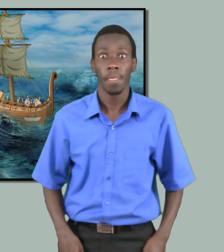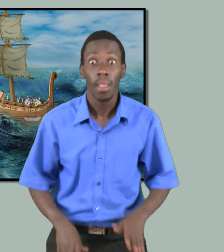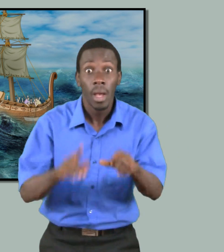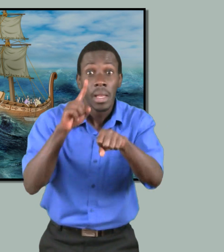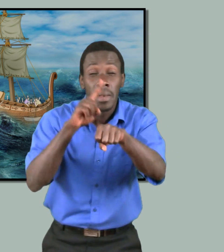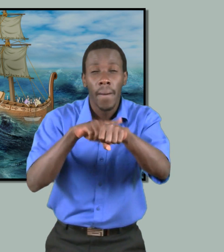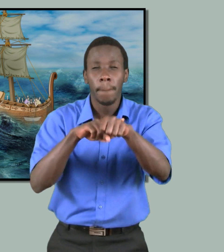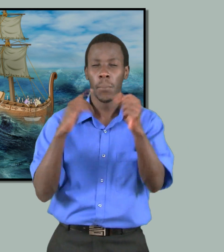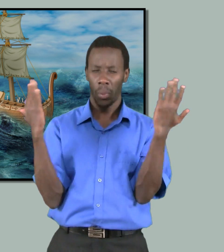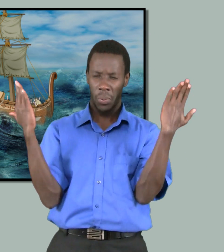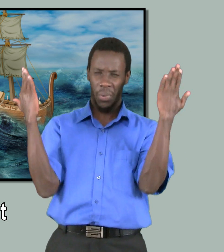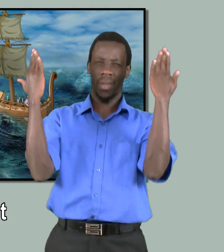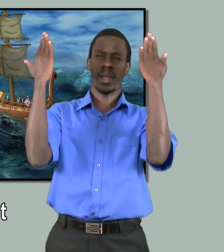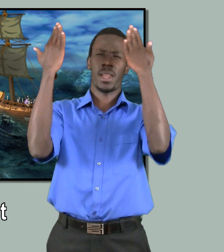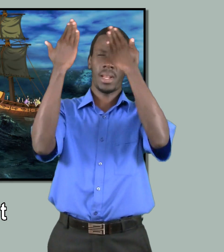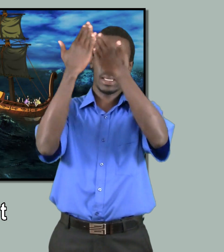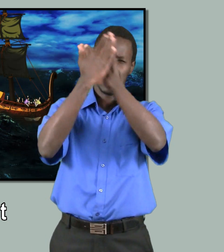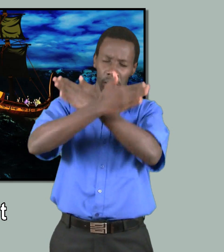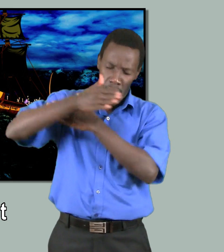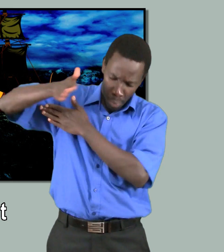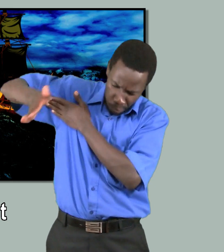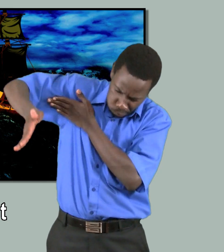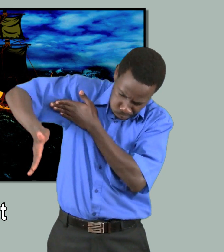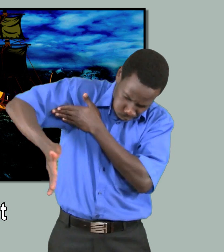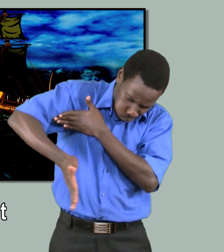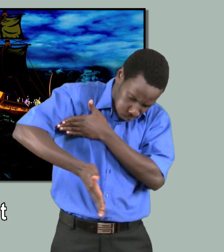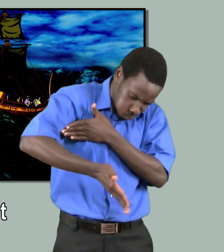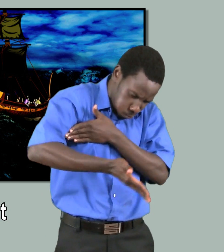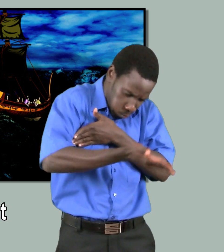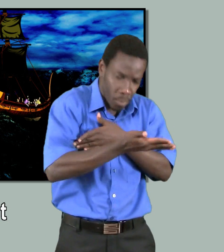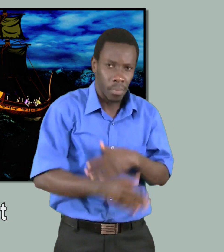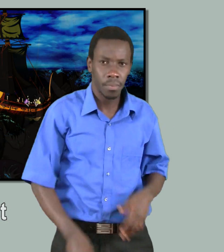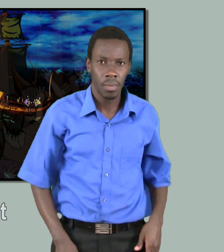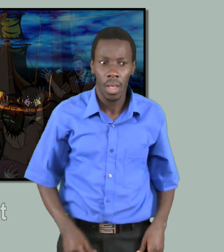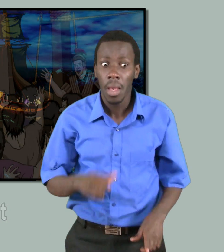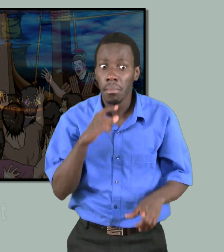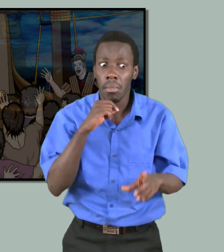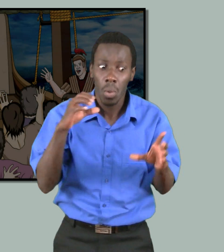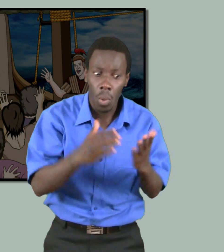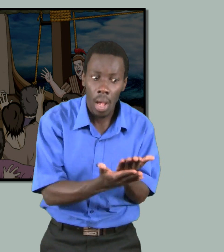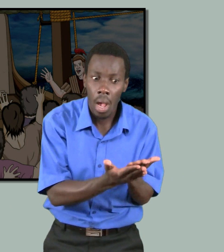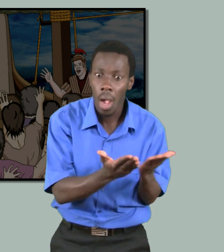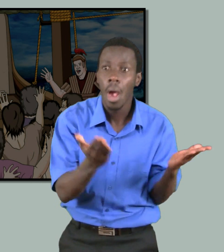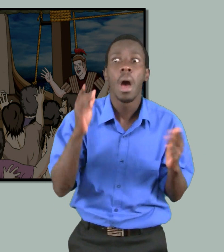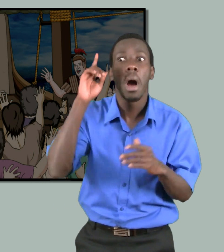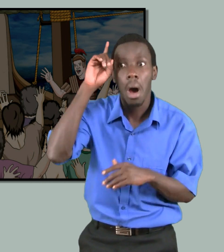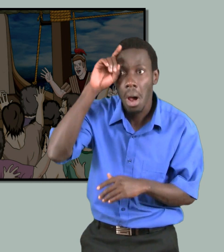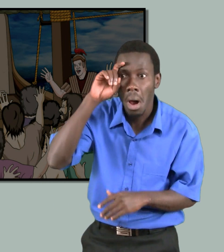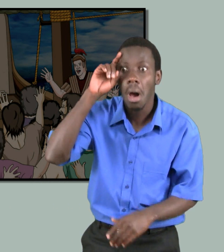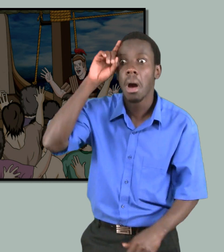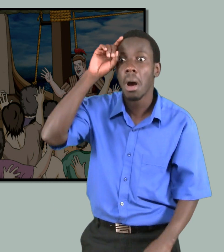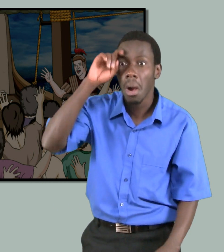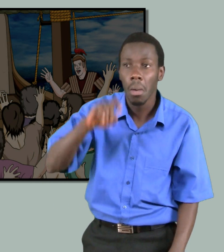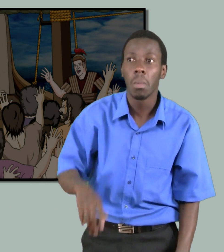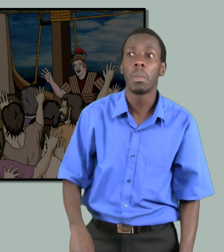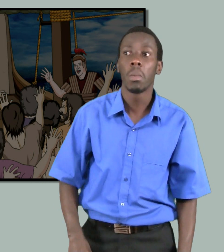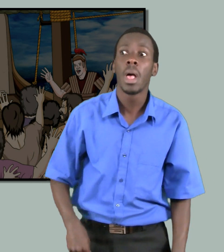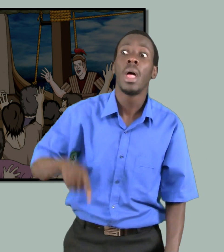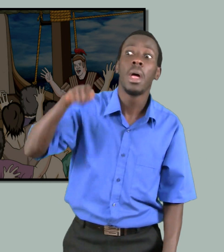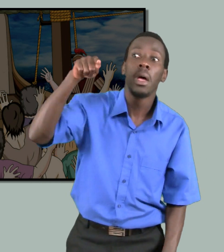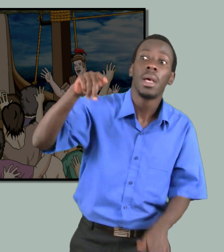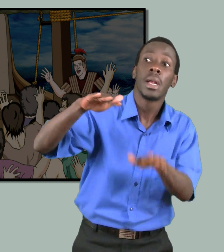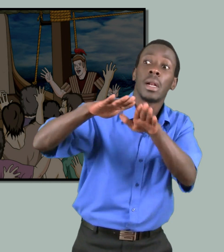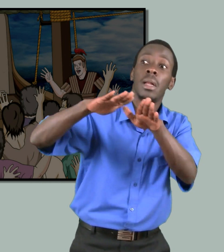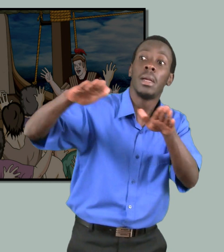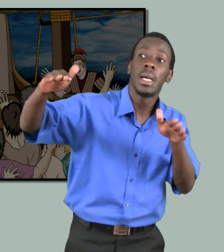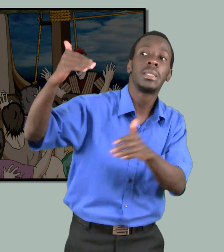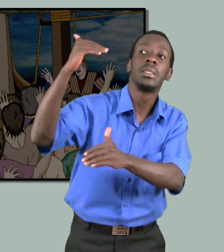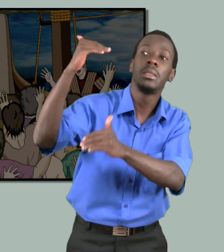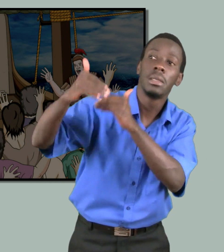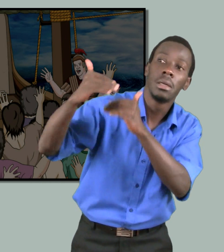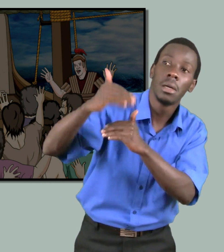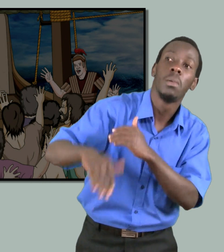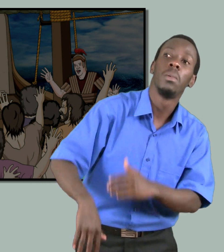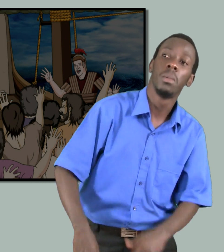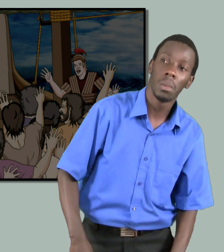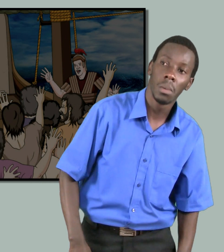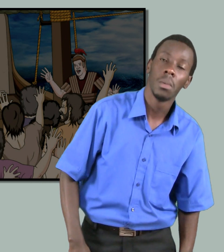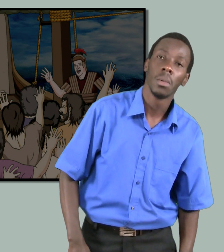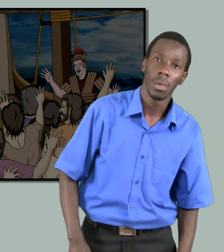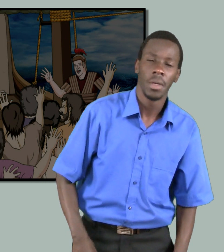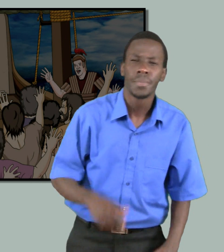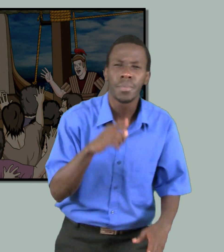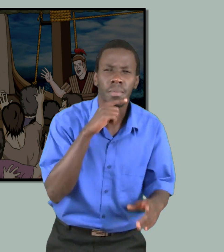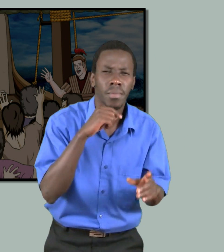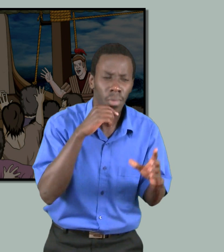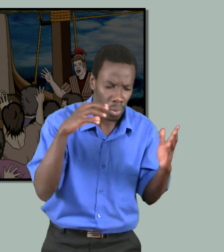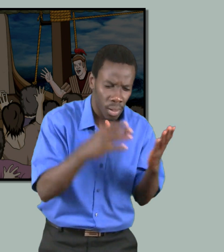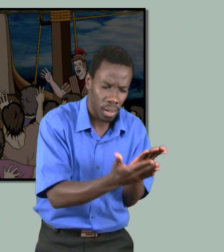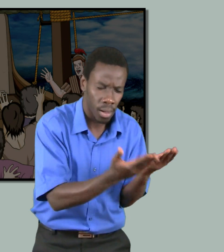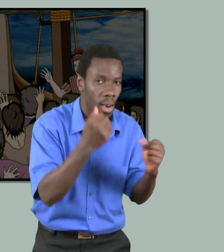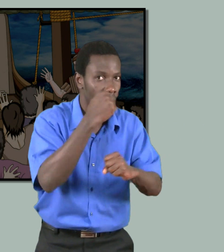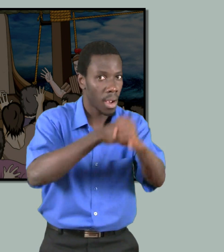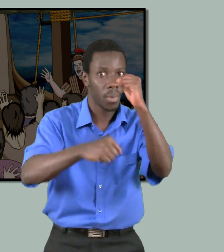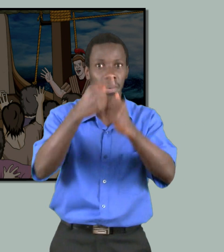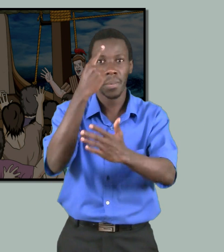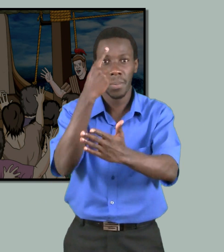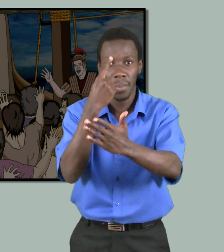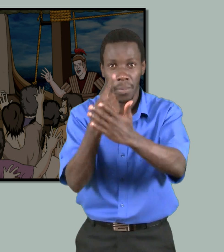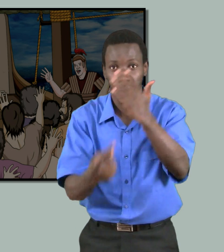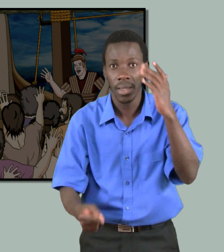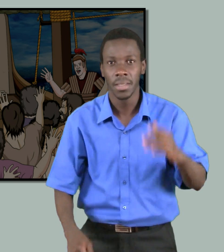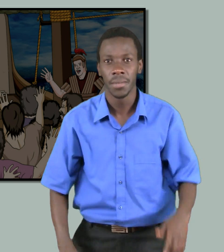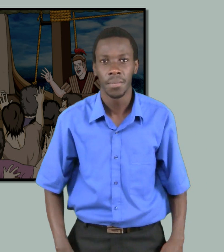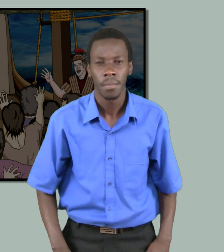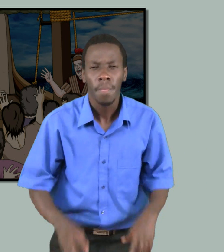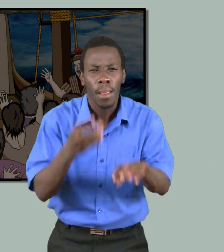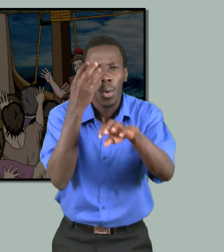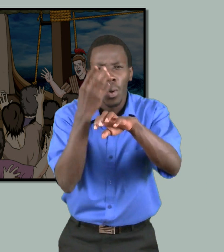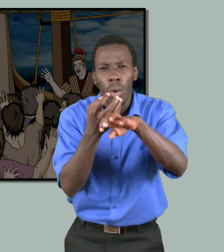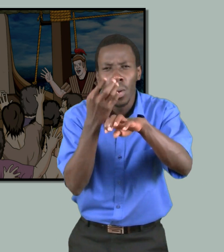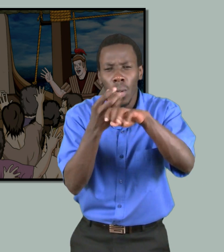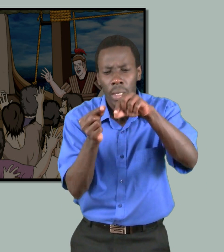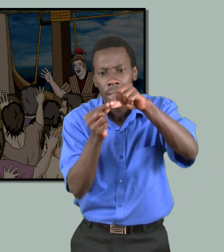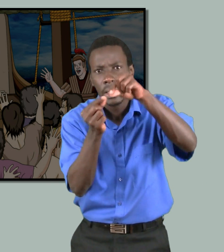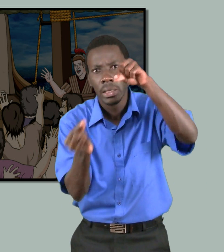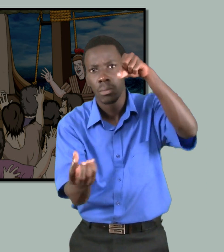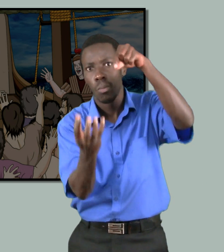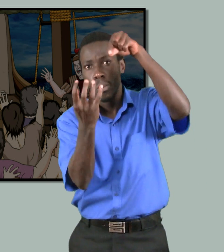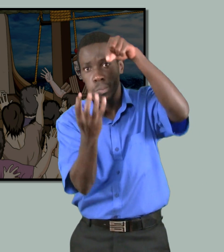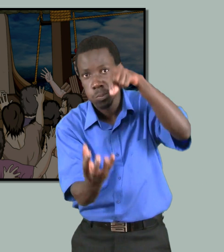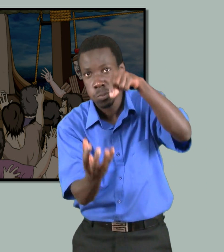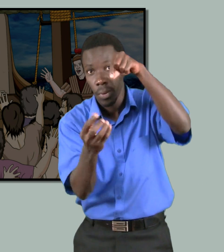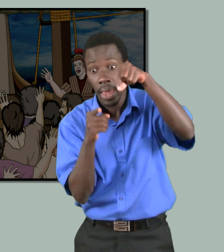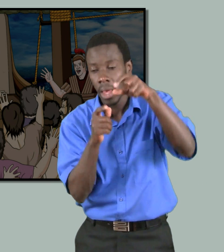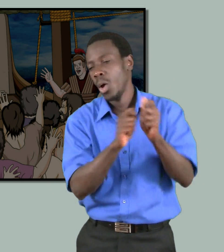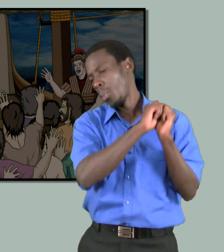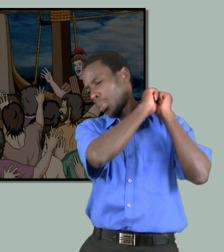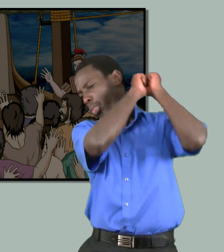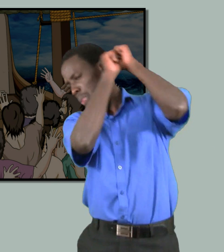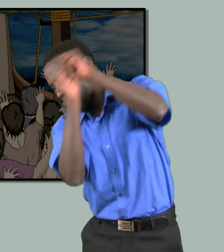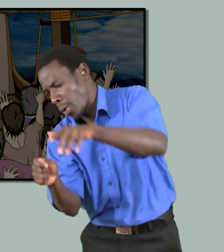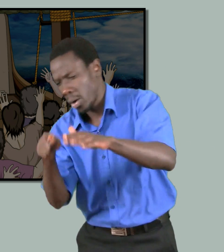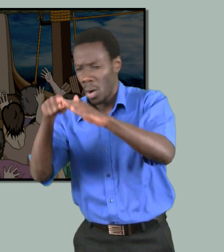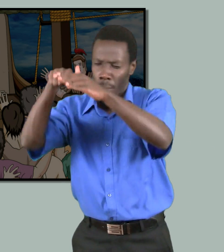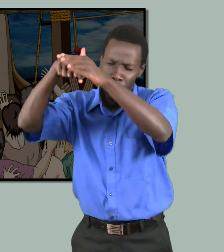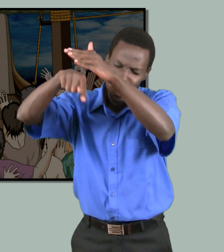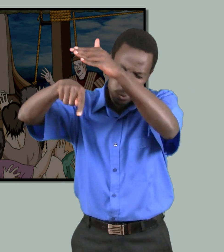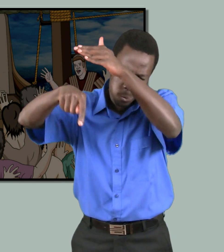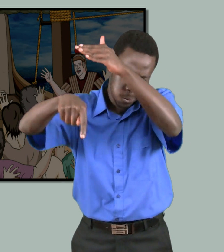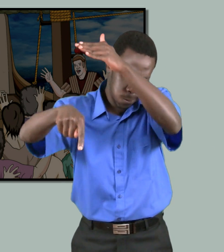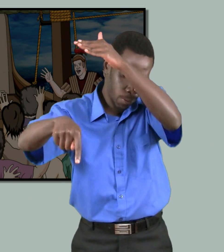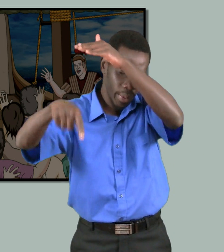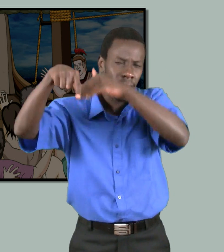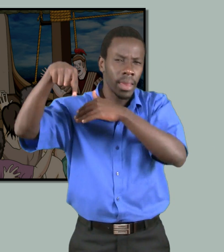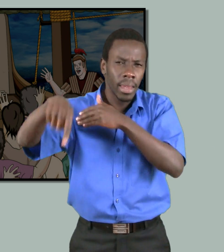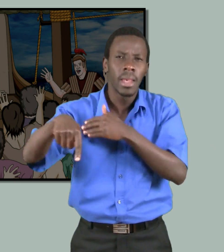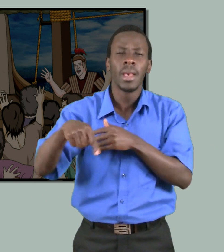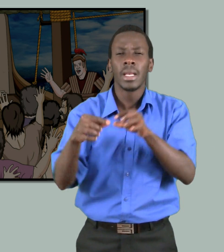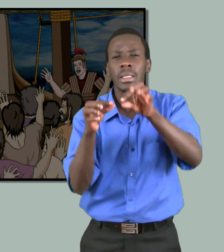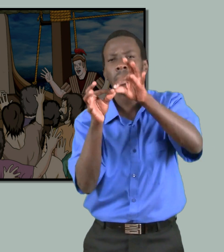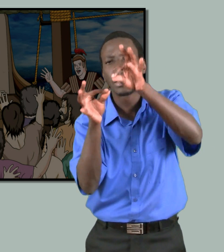About midnight the sailors sensed they were approaching land.